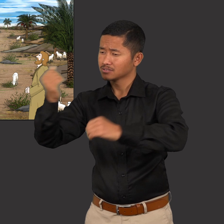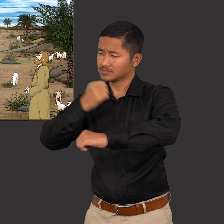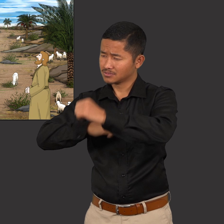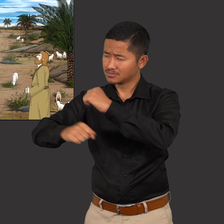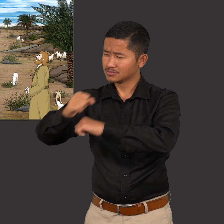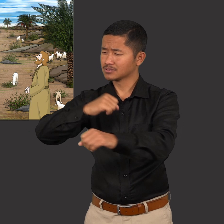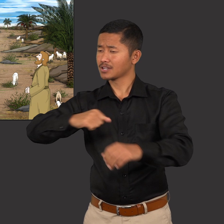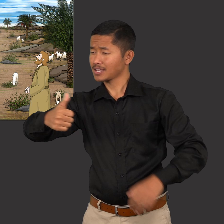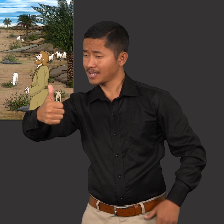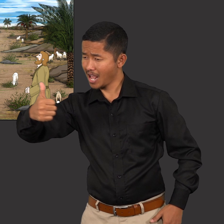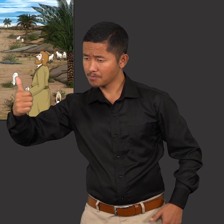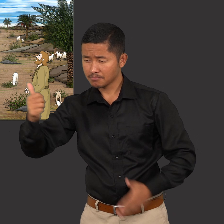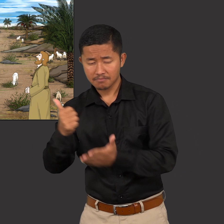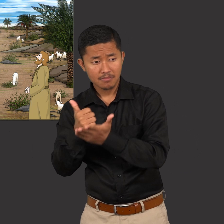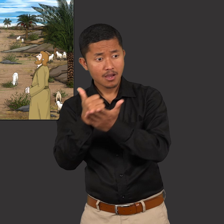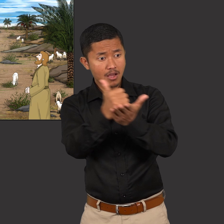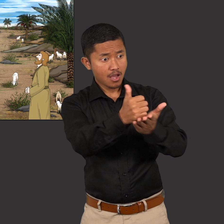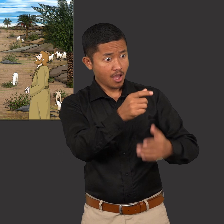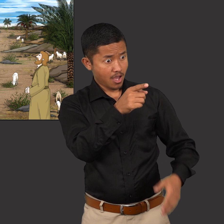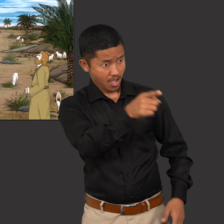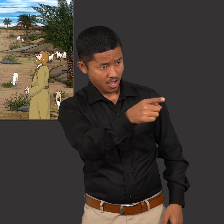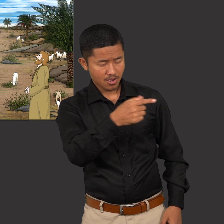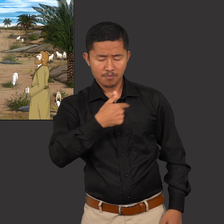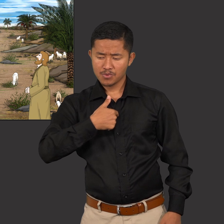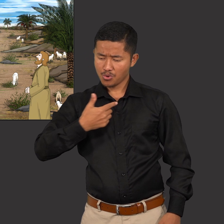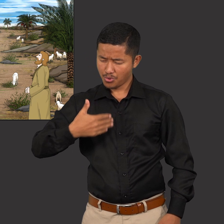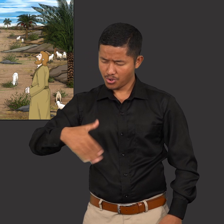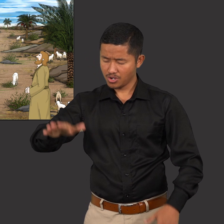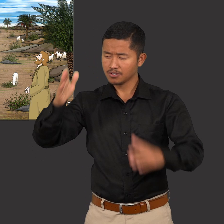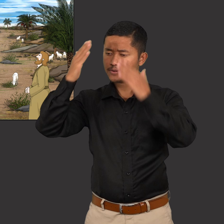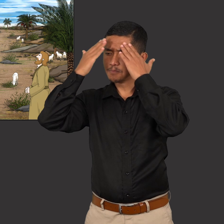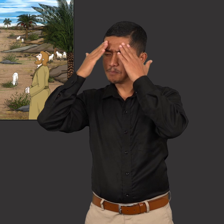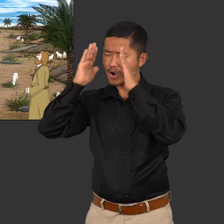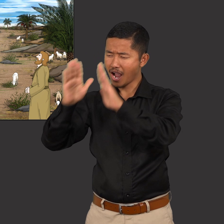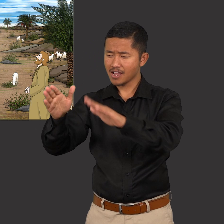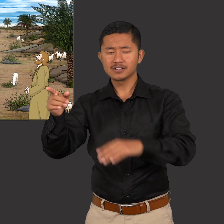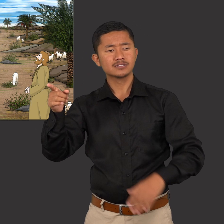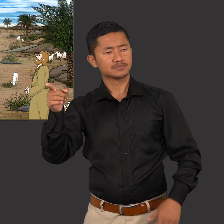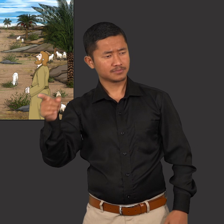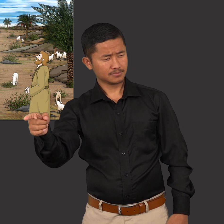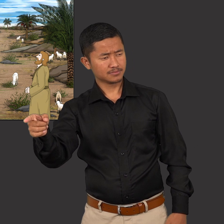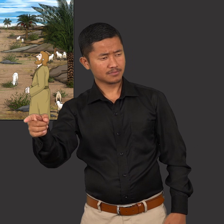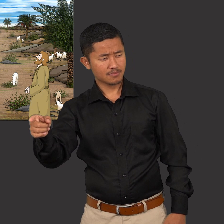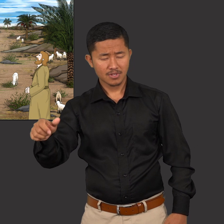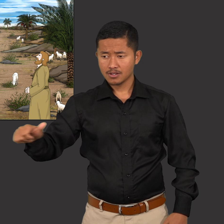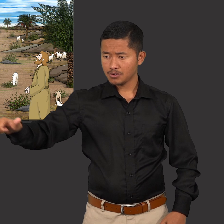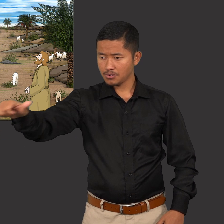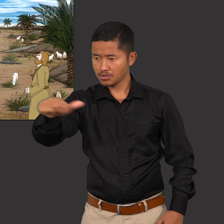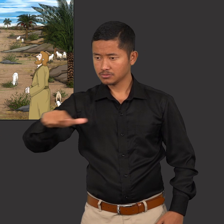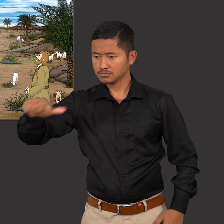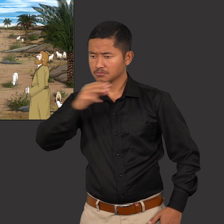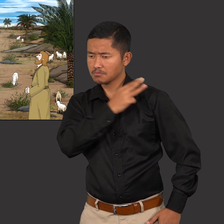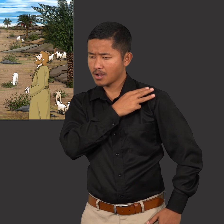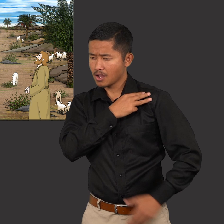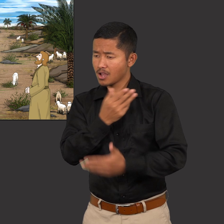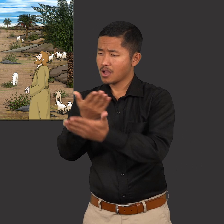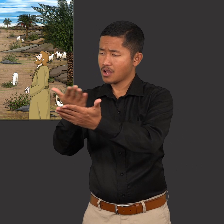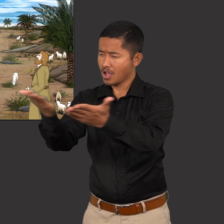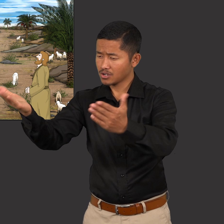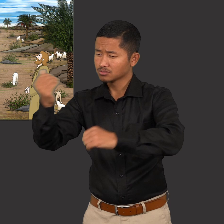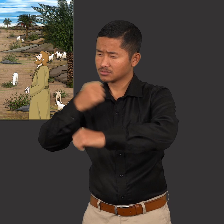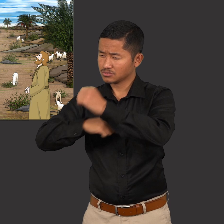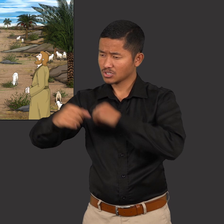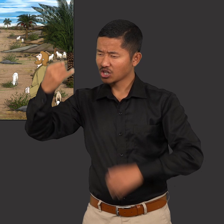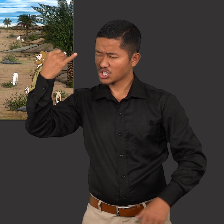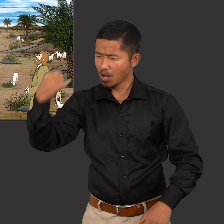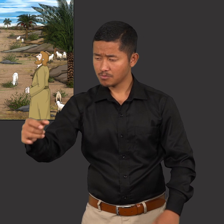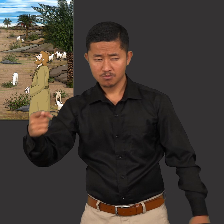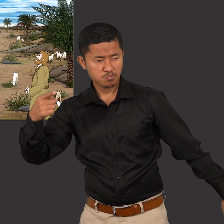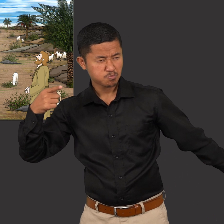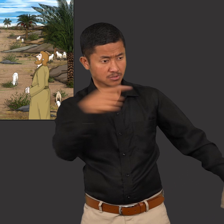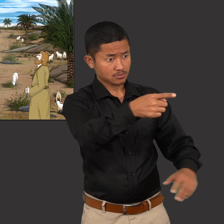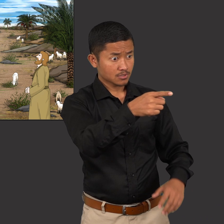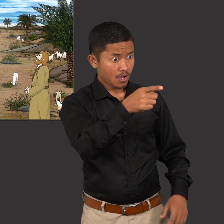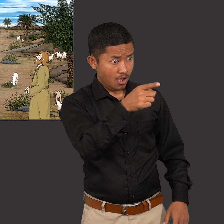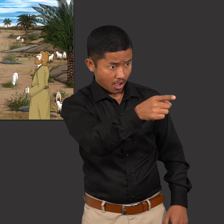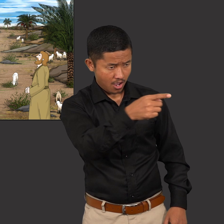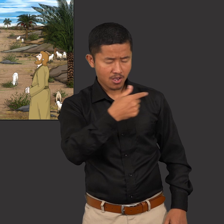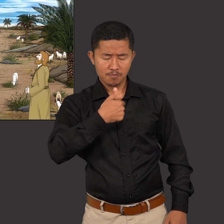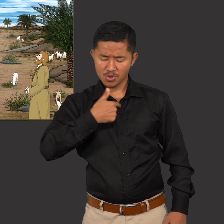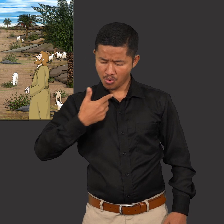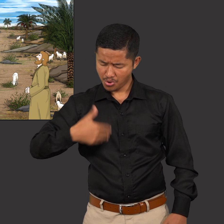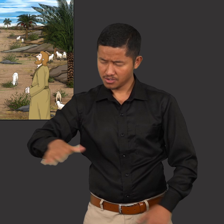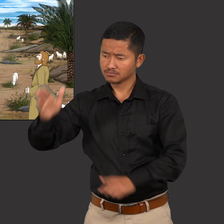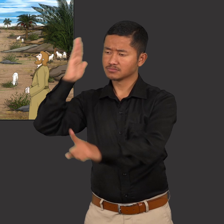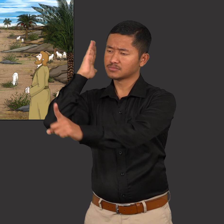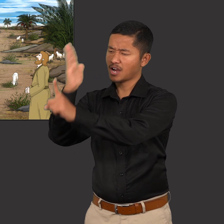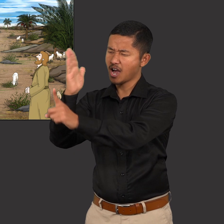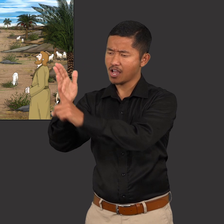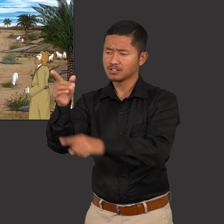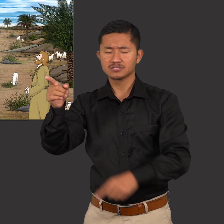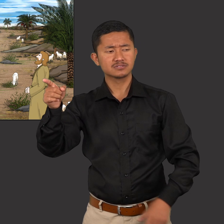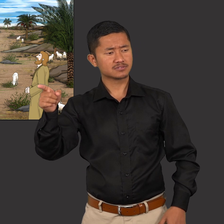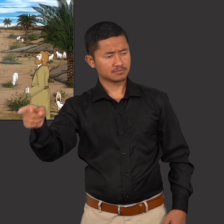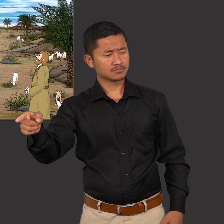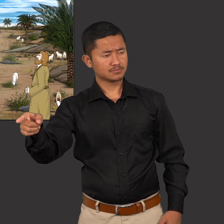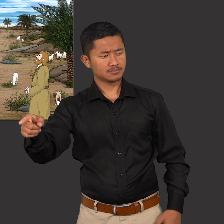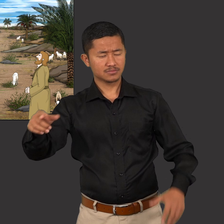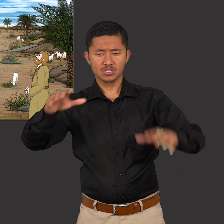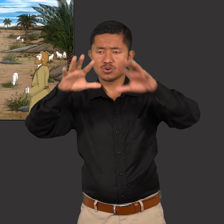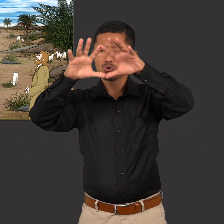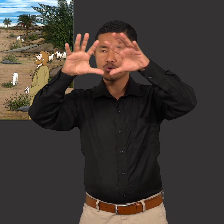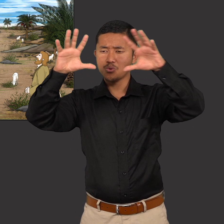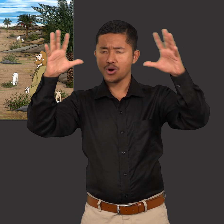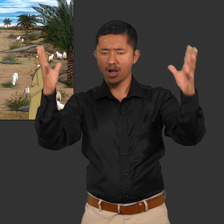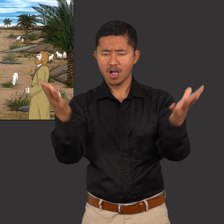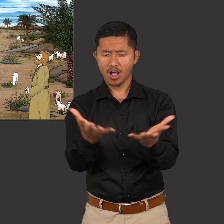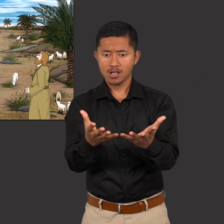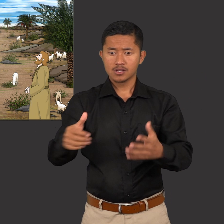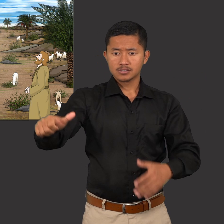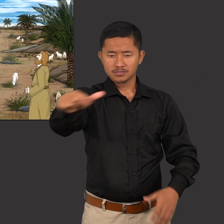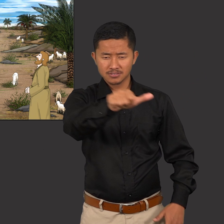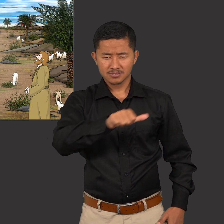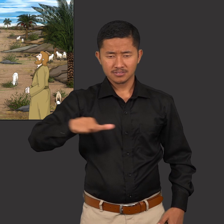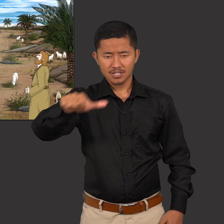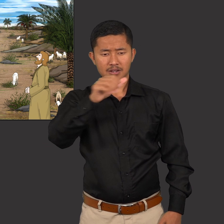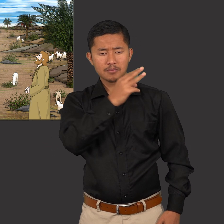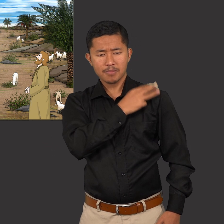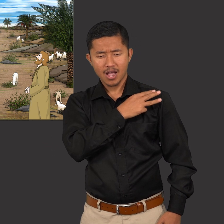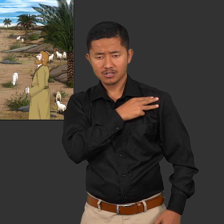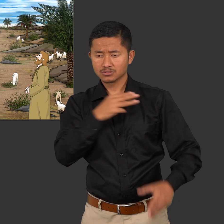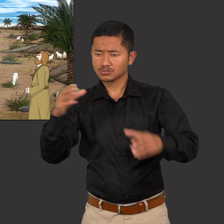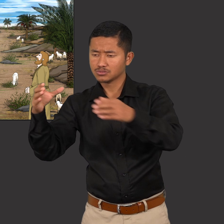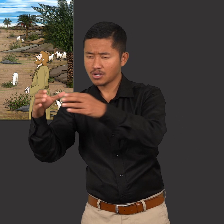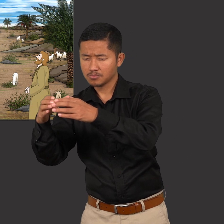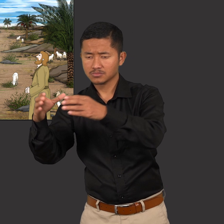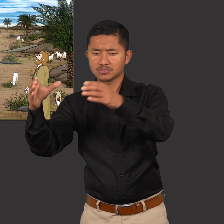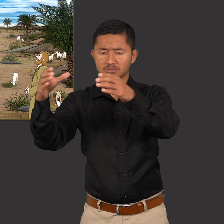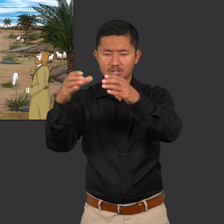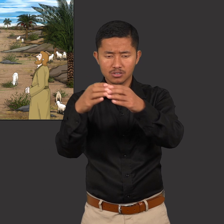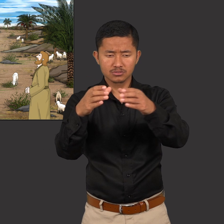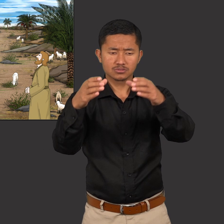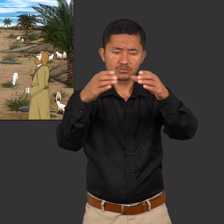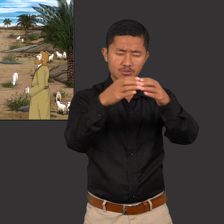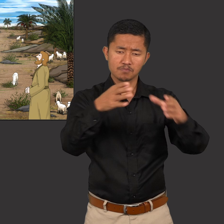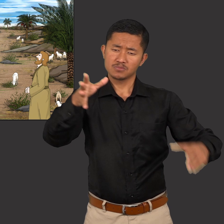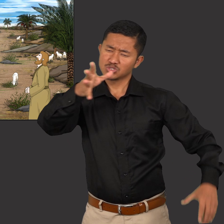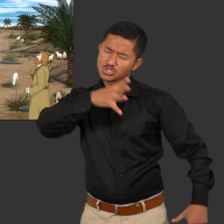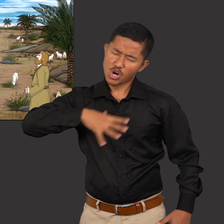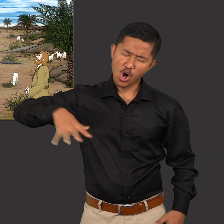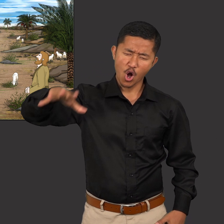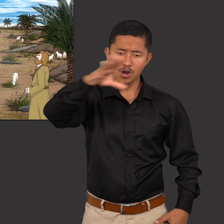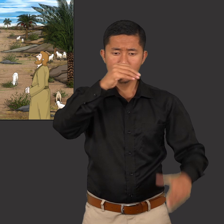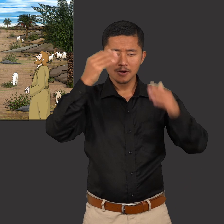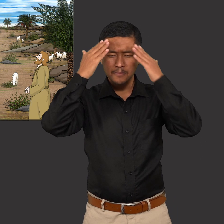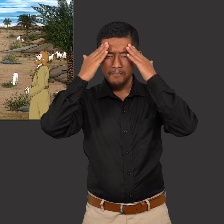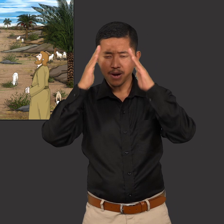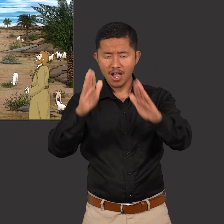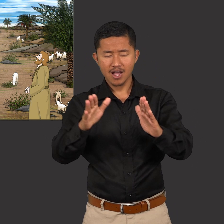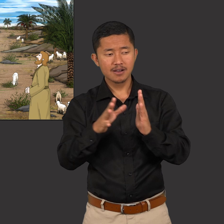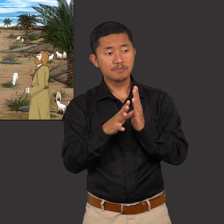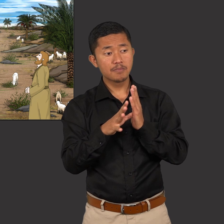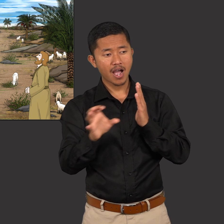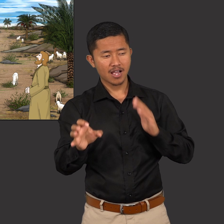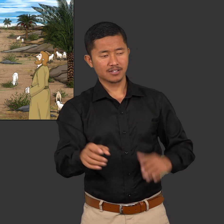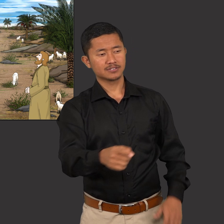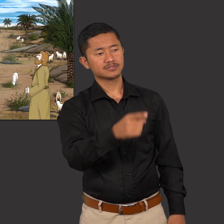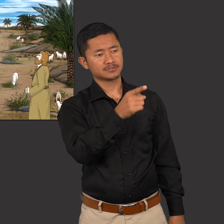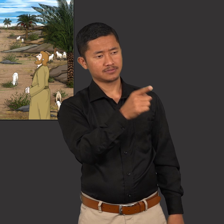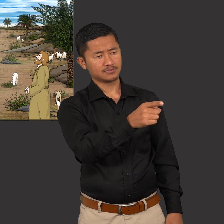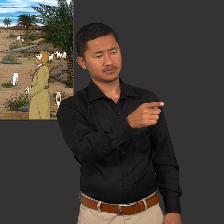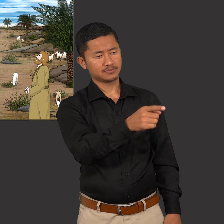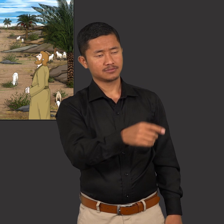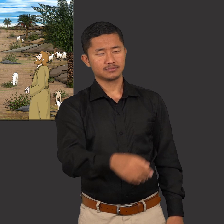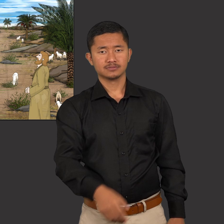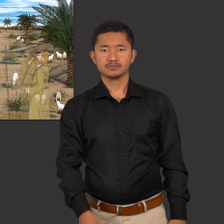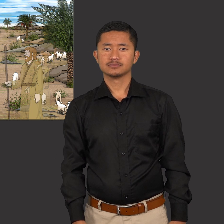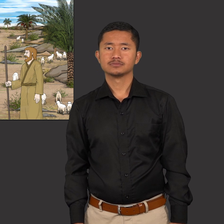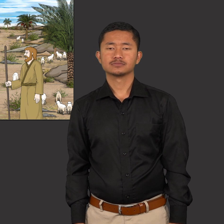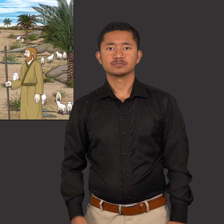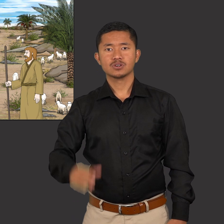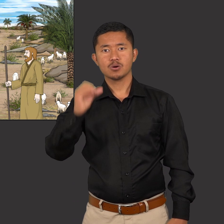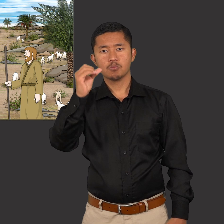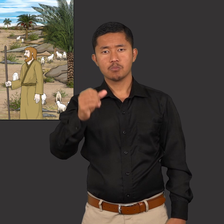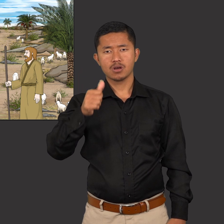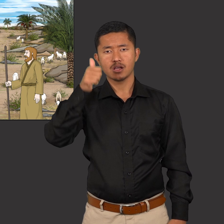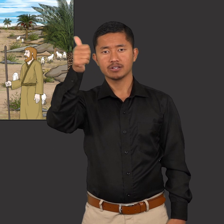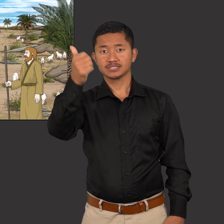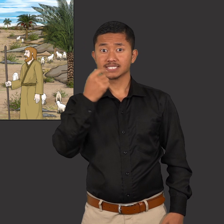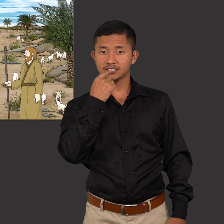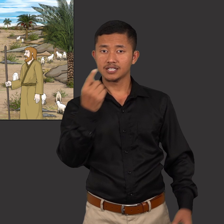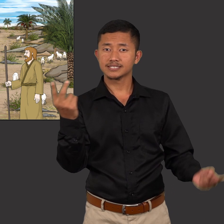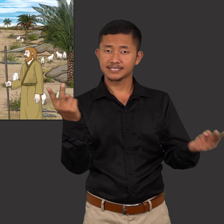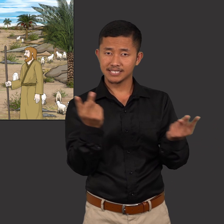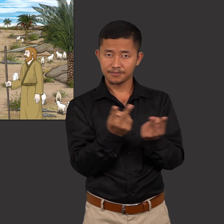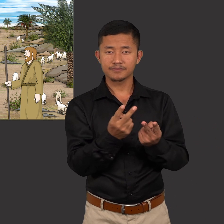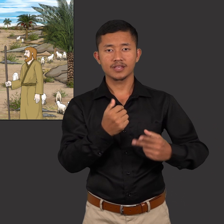I will bless those who bless you and curse those who curse you; and all the families of the earth will be blessed through you.”